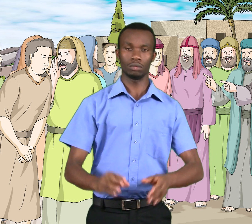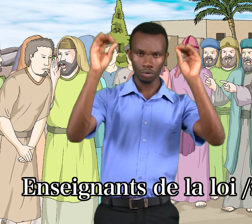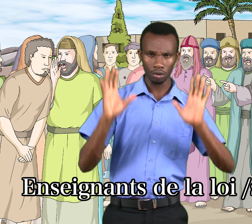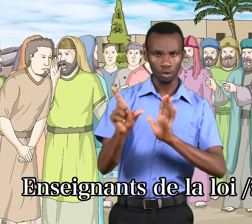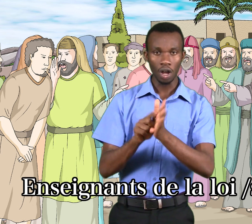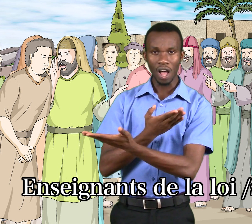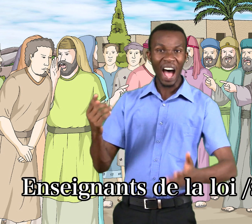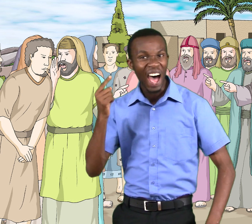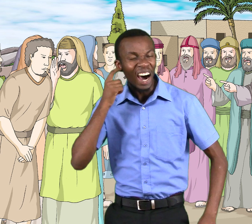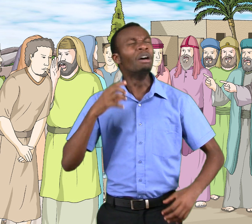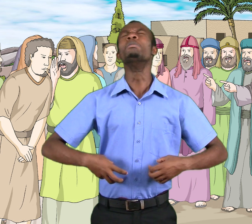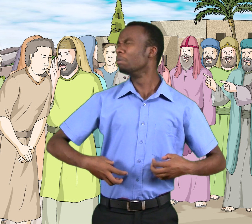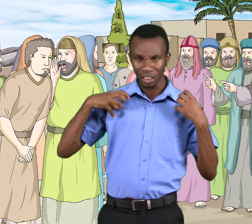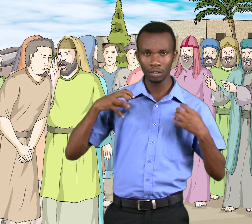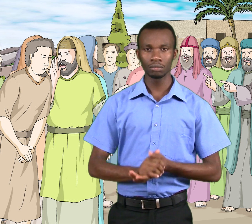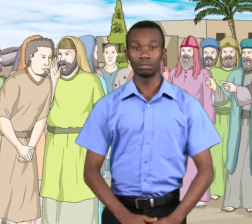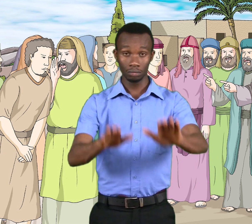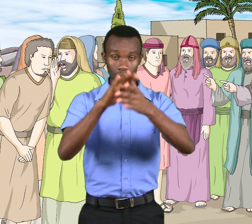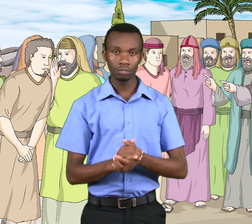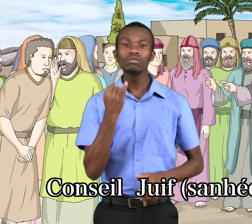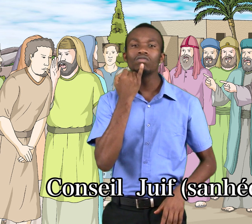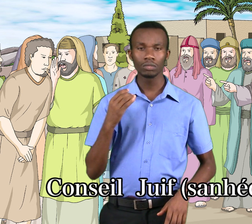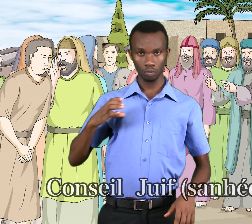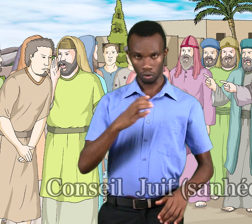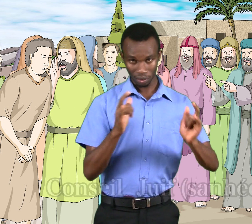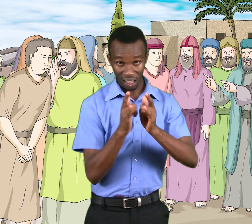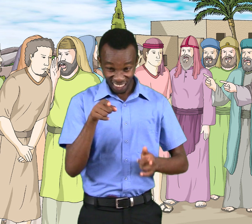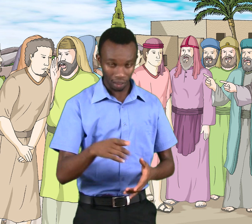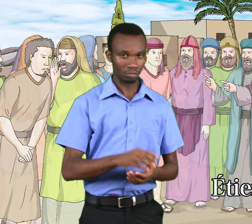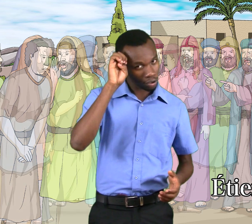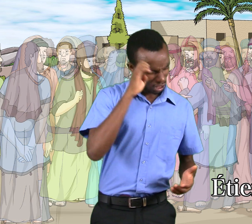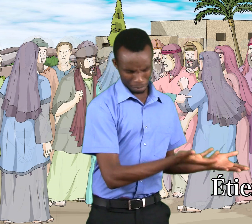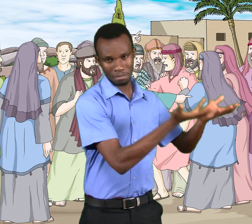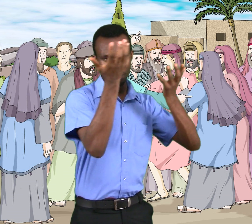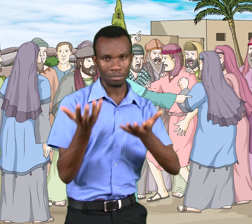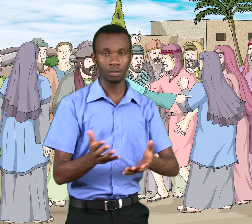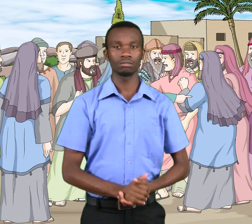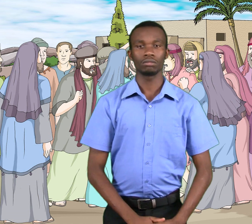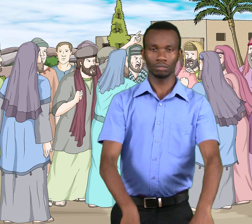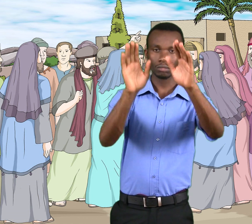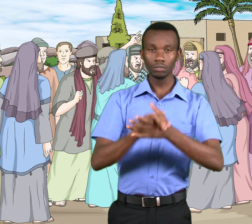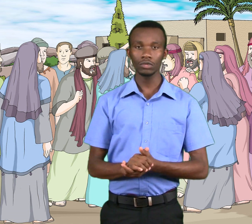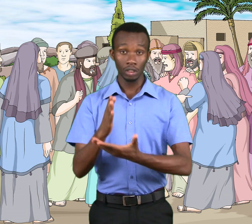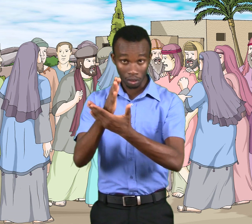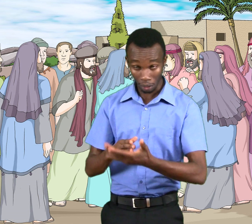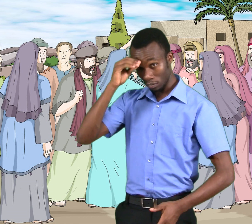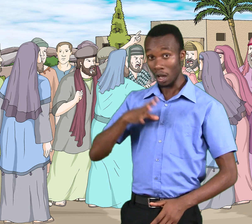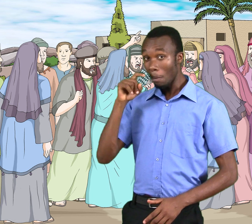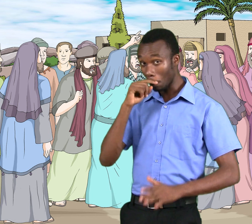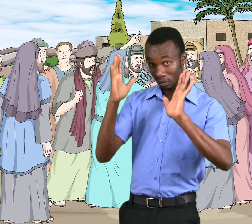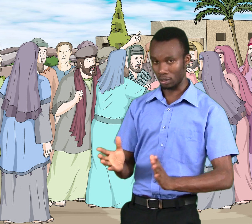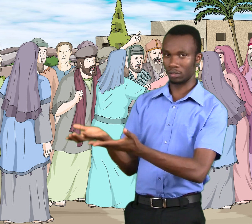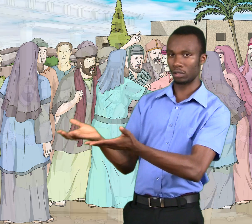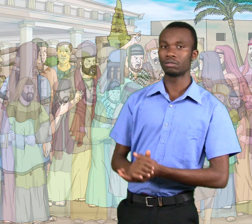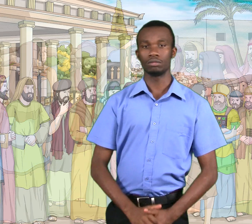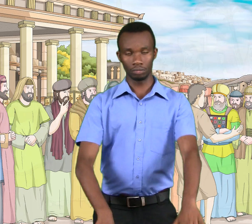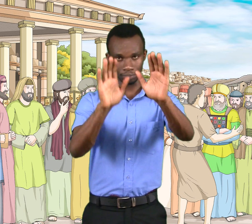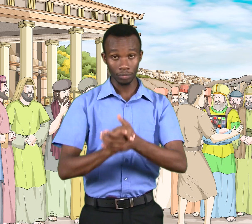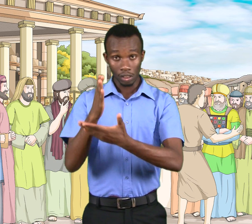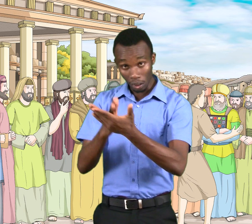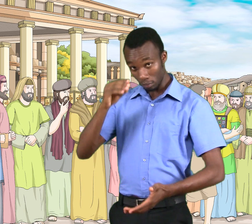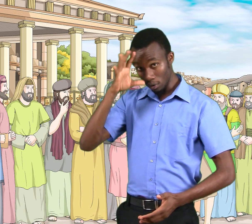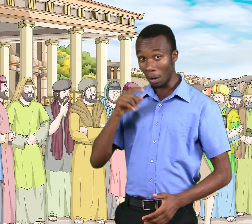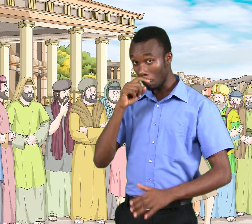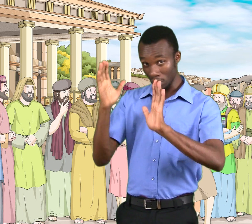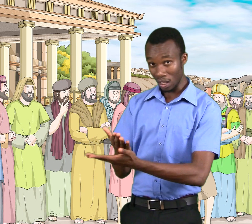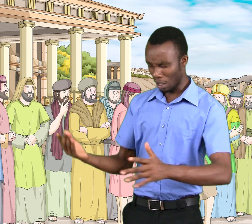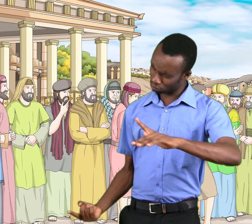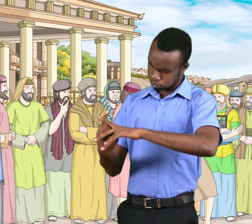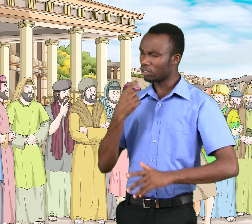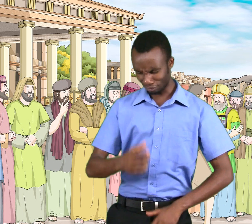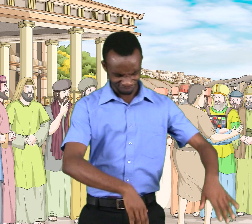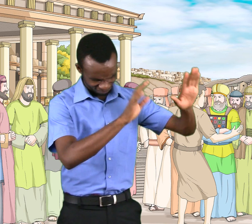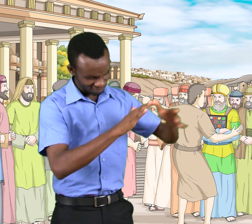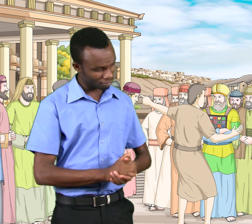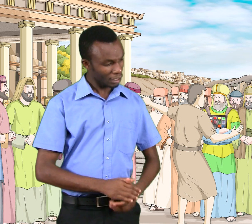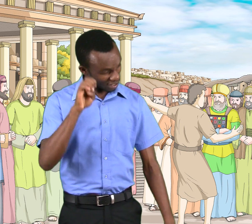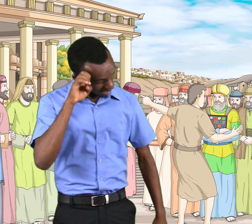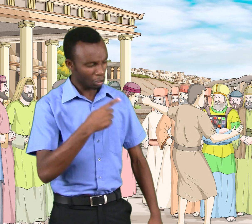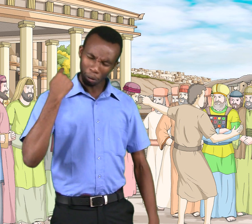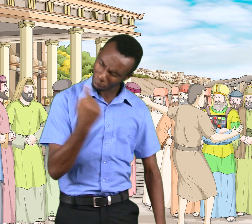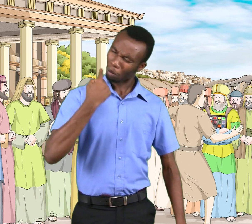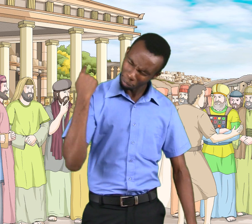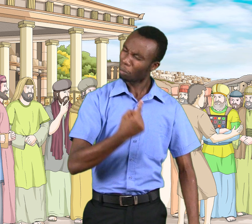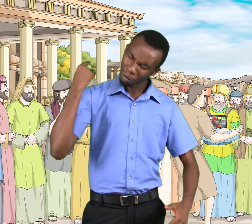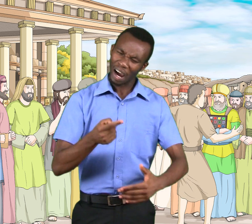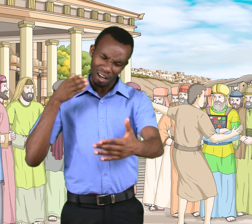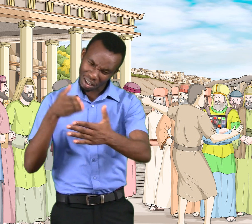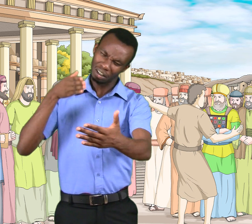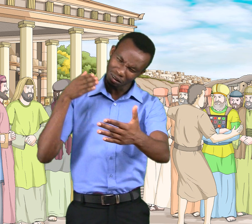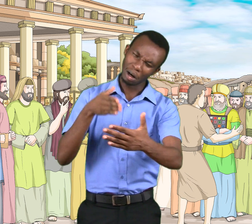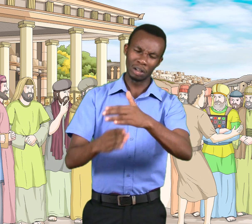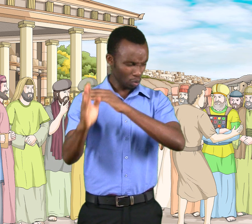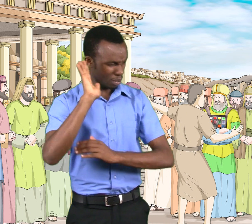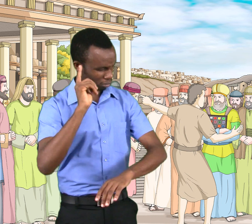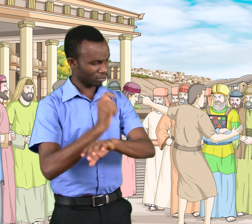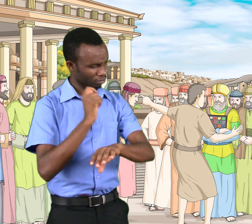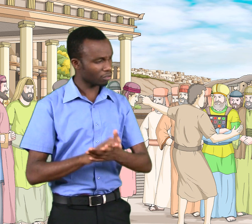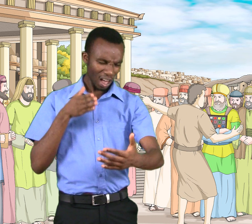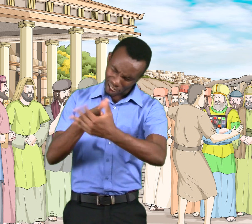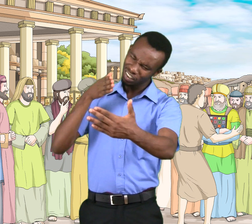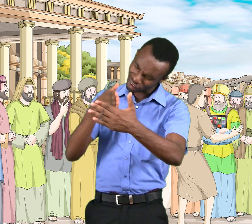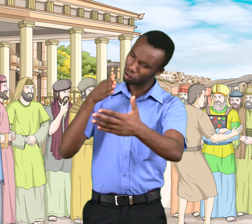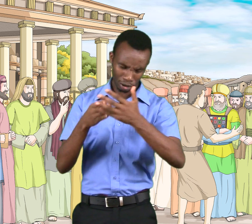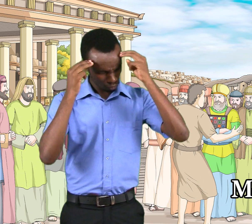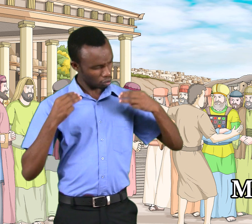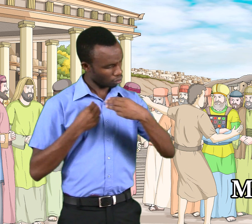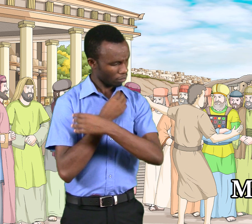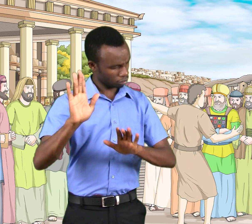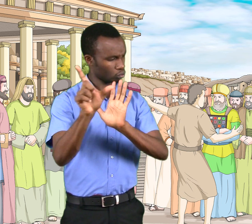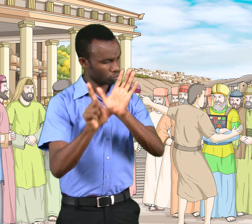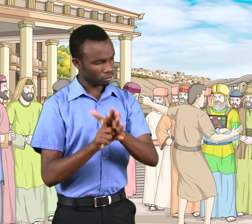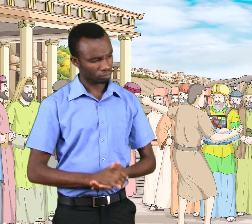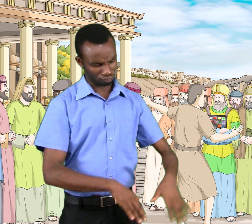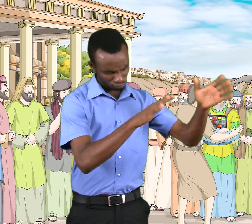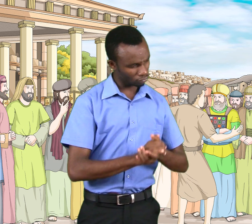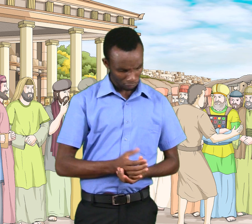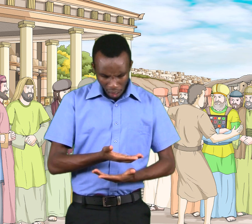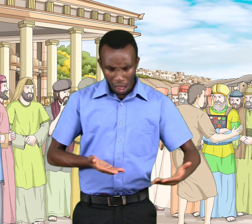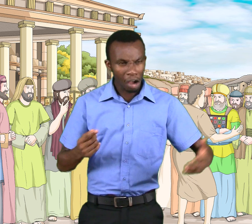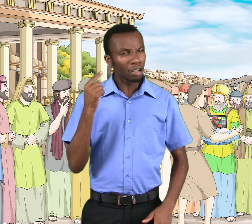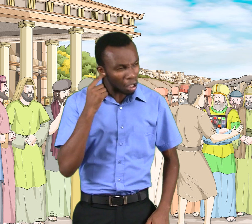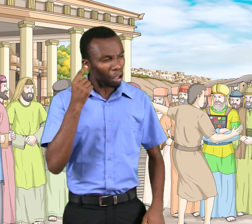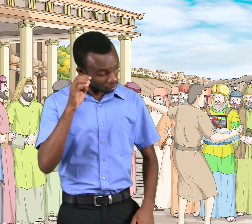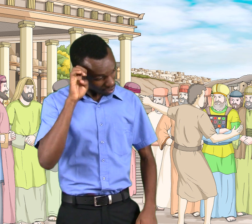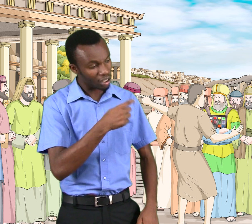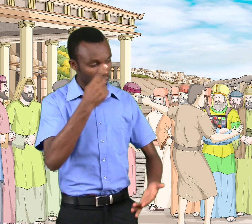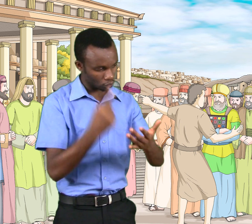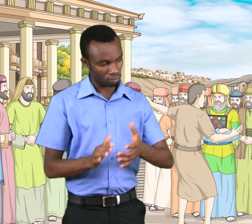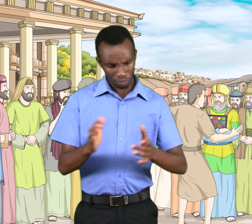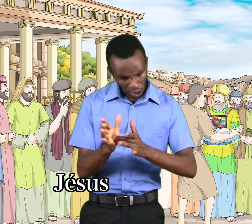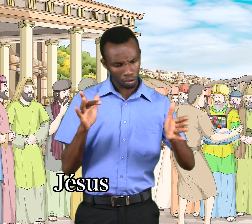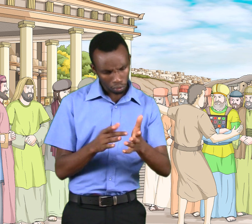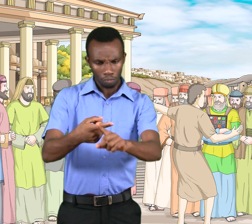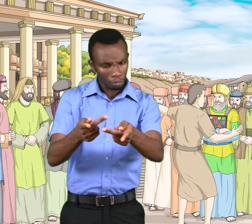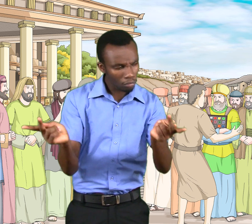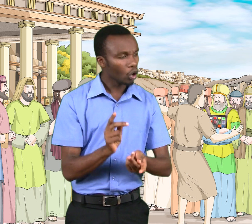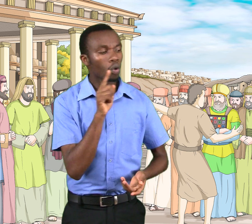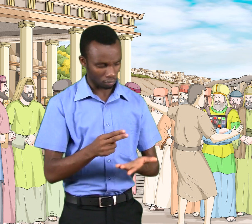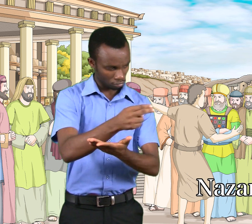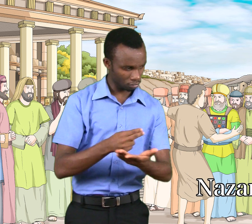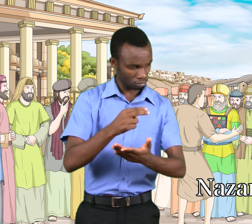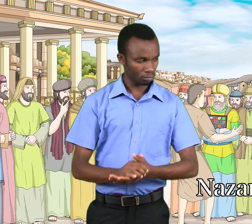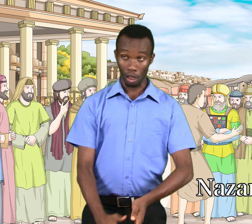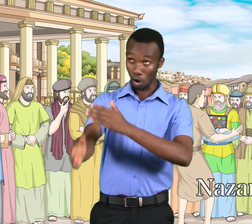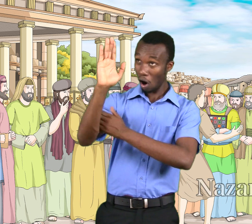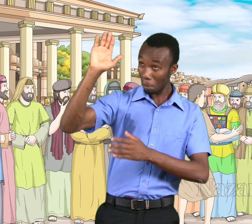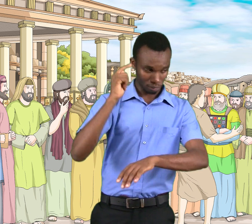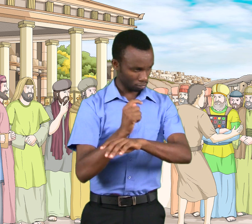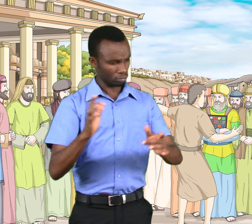They seized him and brought him before the Sanhedrin, where they presented false witnesses who said, “This man never stops speaking against this holy place and against the law.